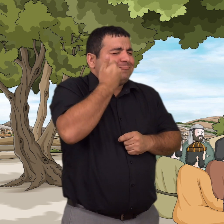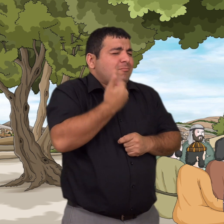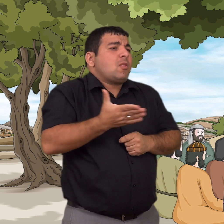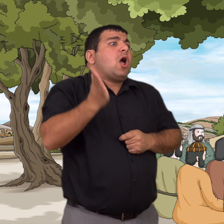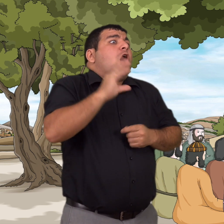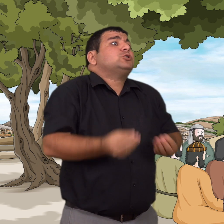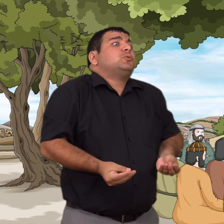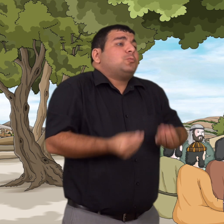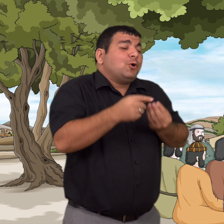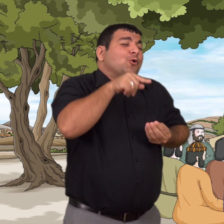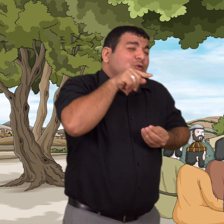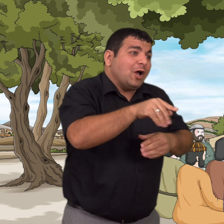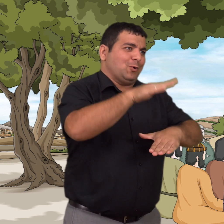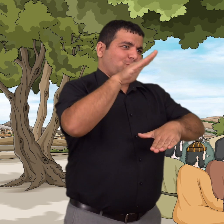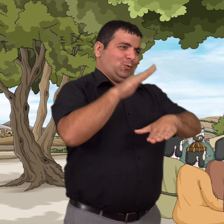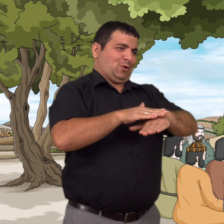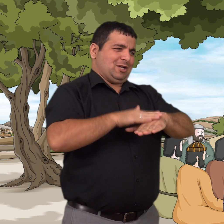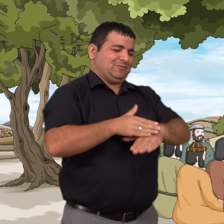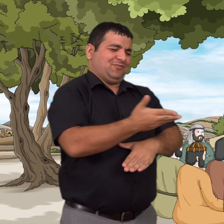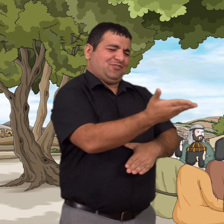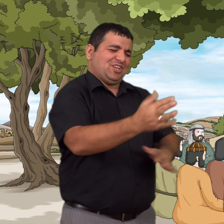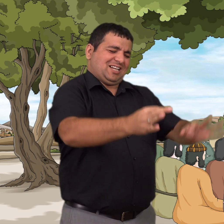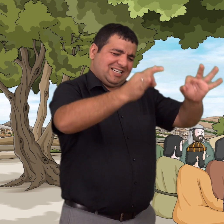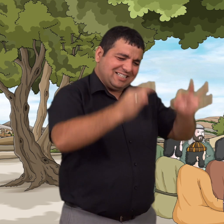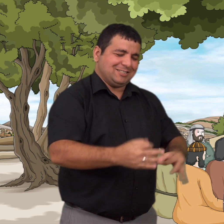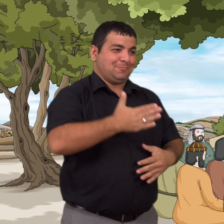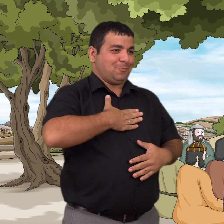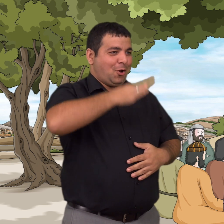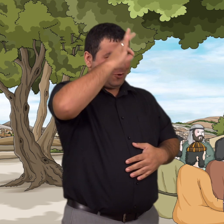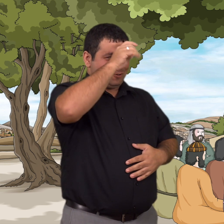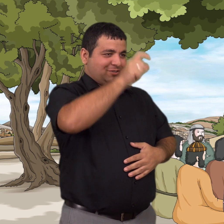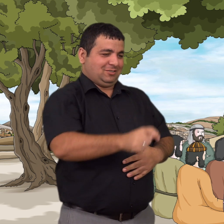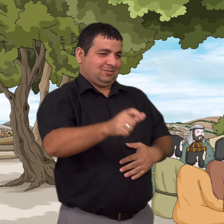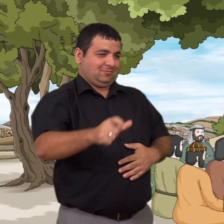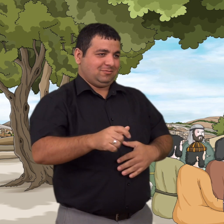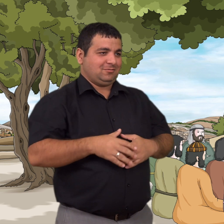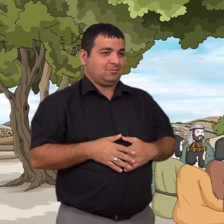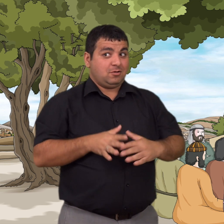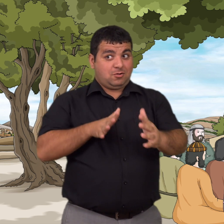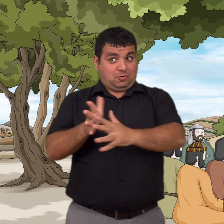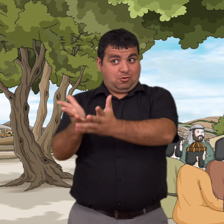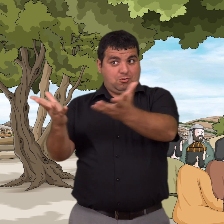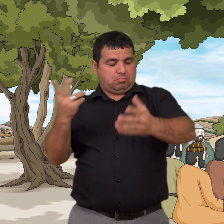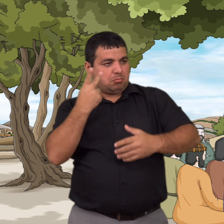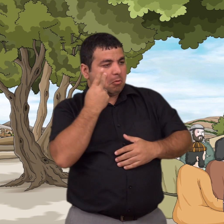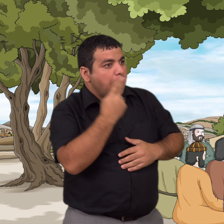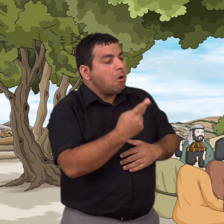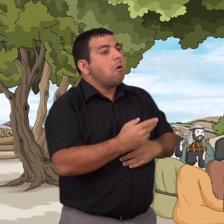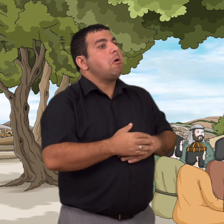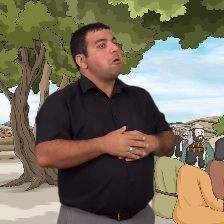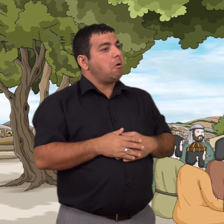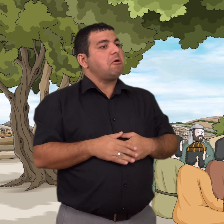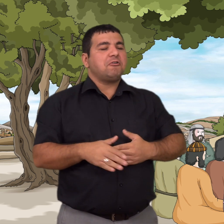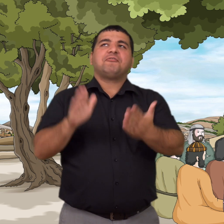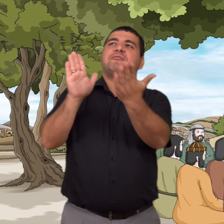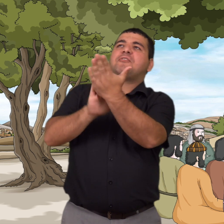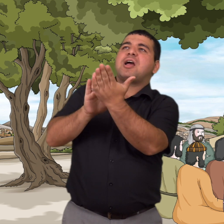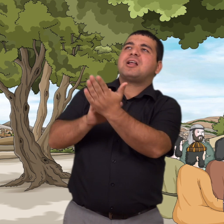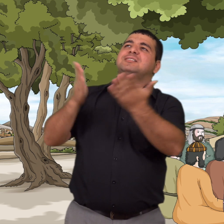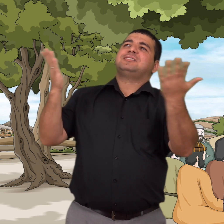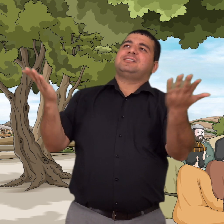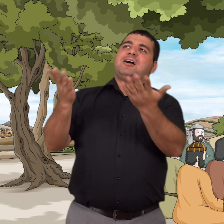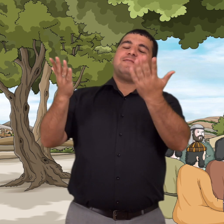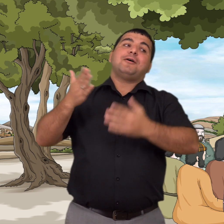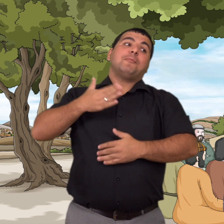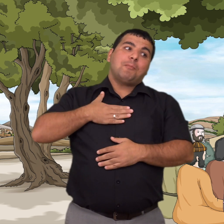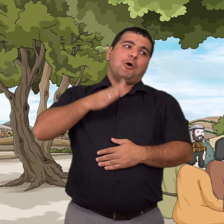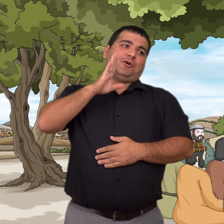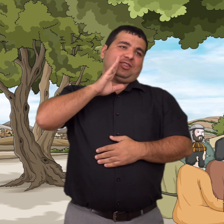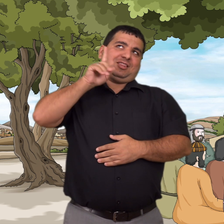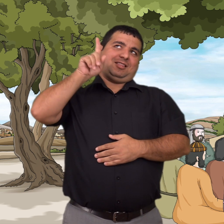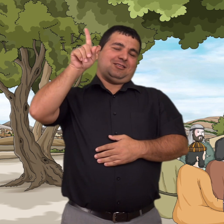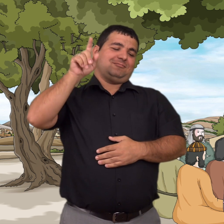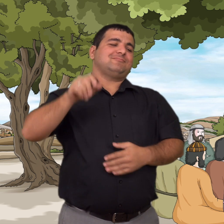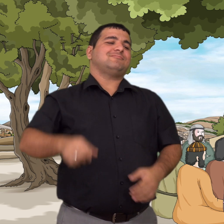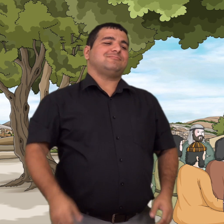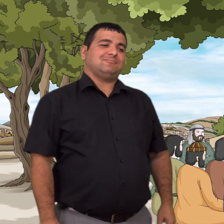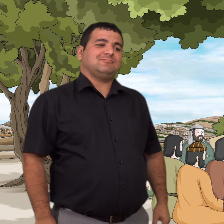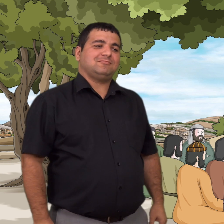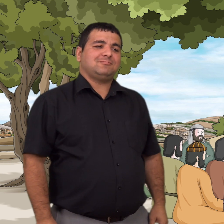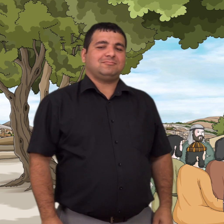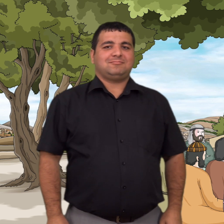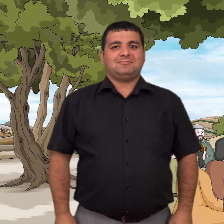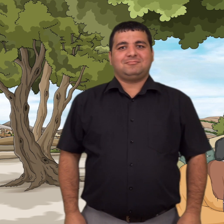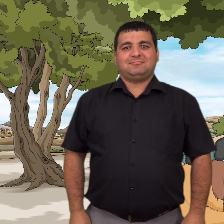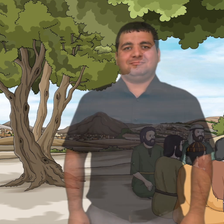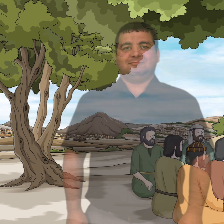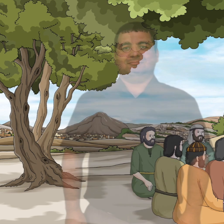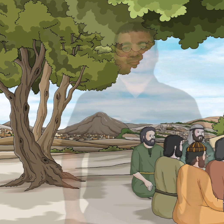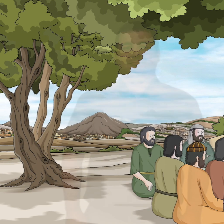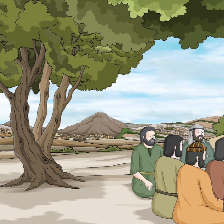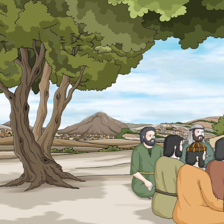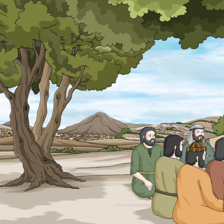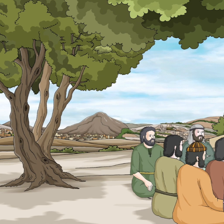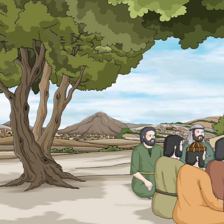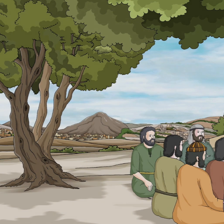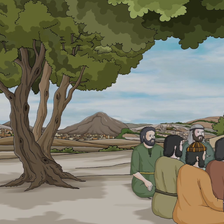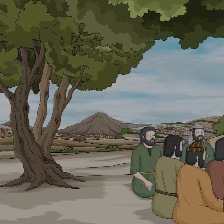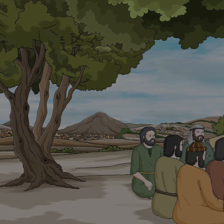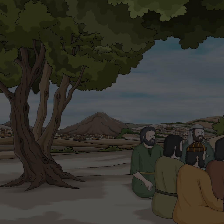This is to My Father’s glory, that you bear much fruit, proving yourselves to be My disciples.